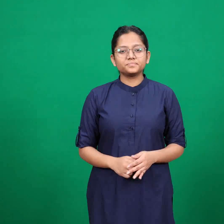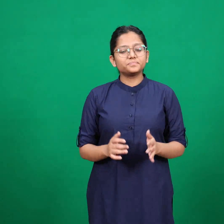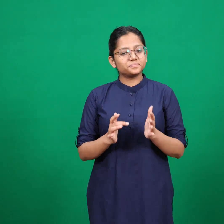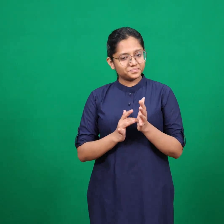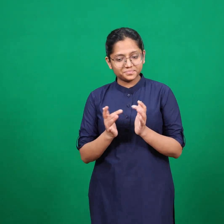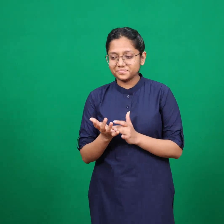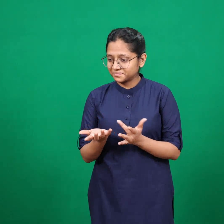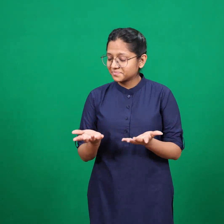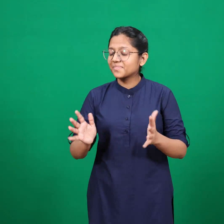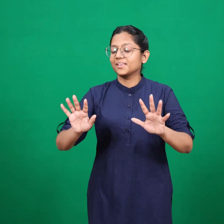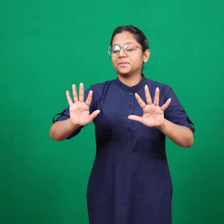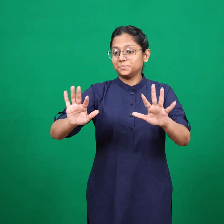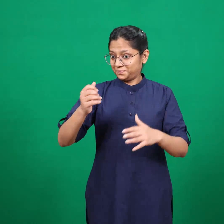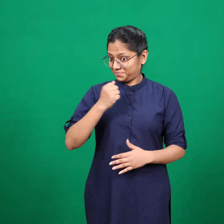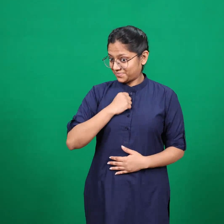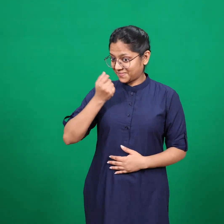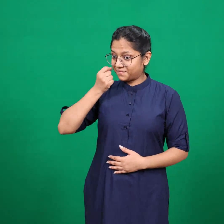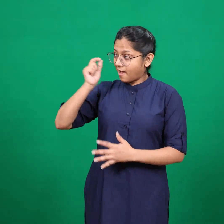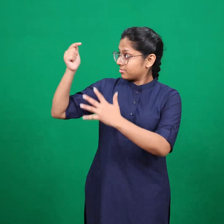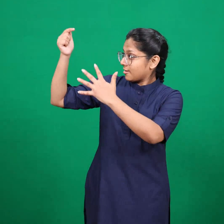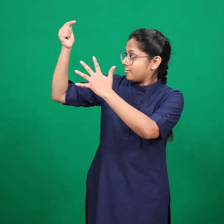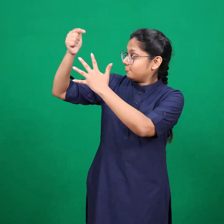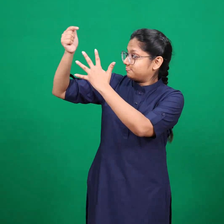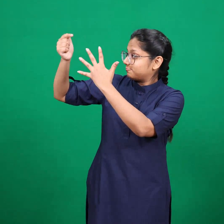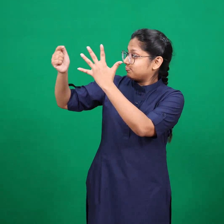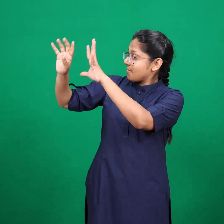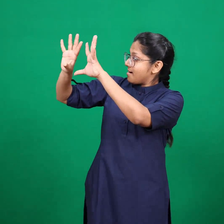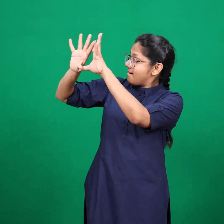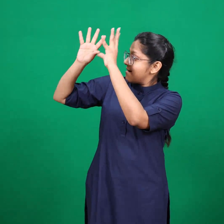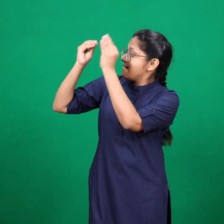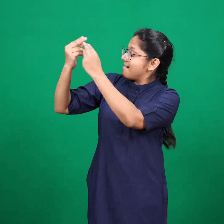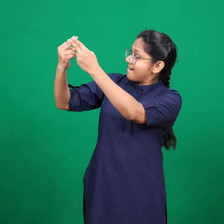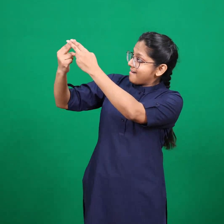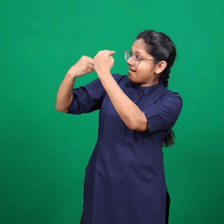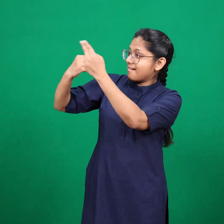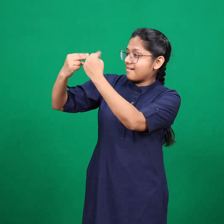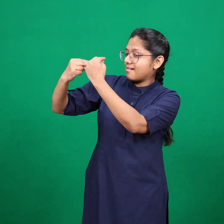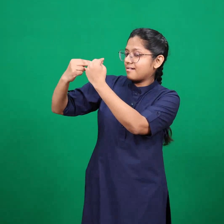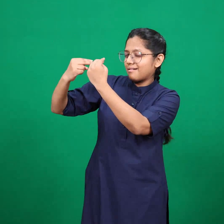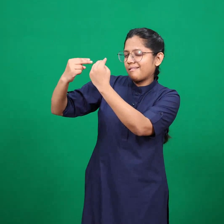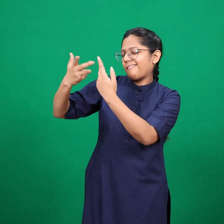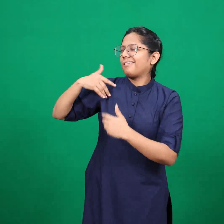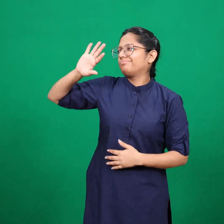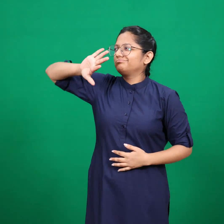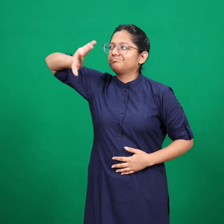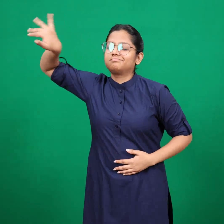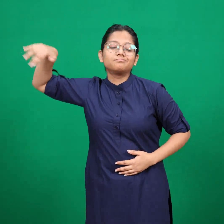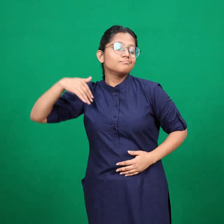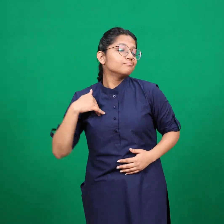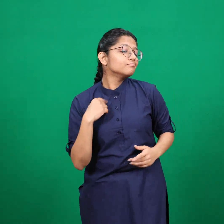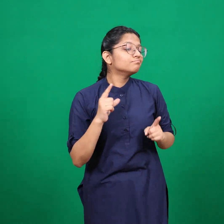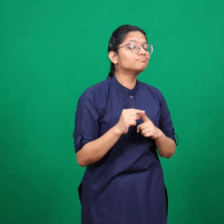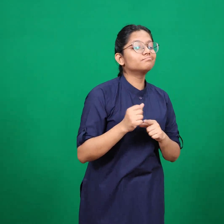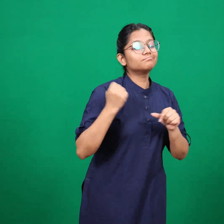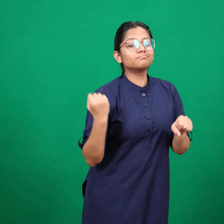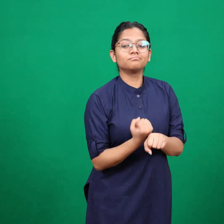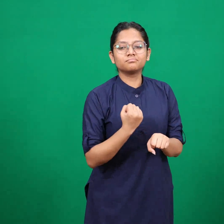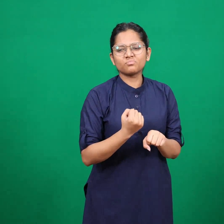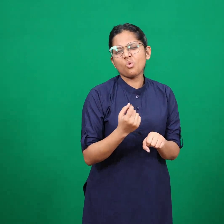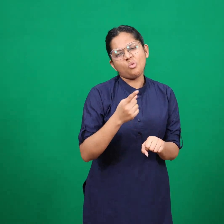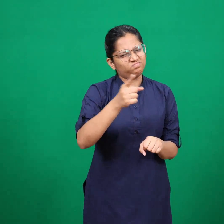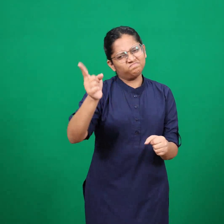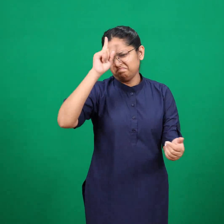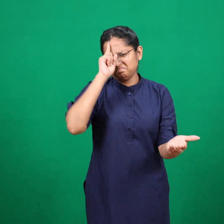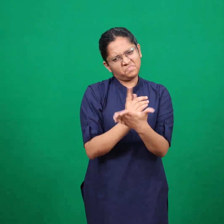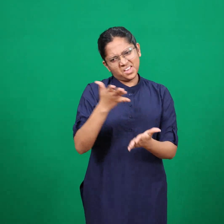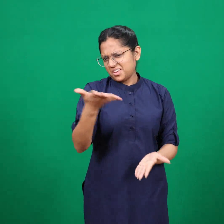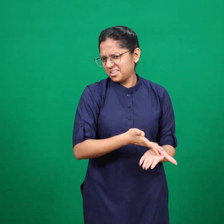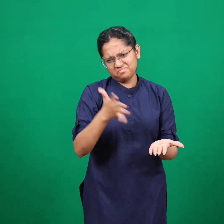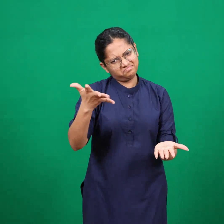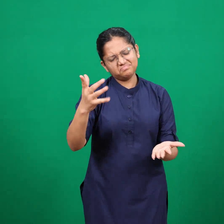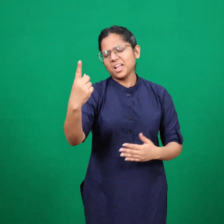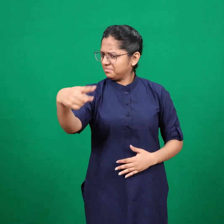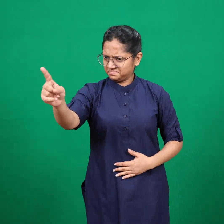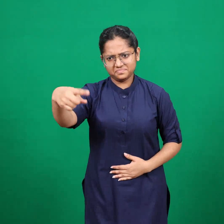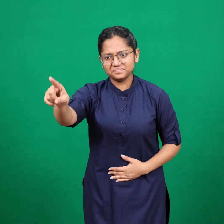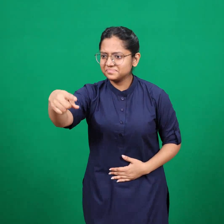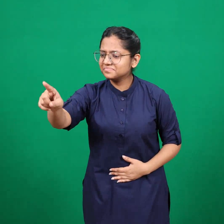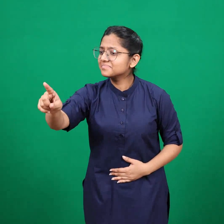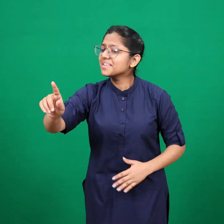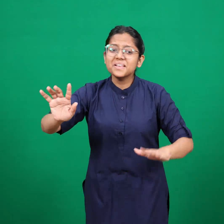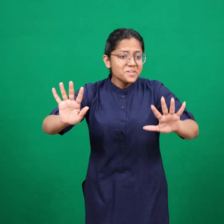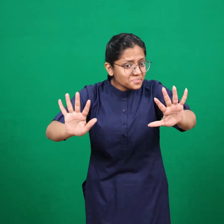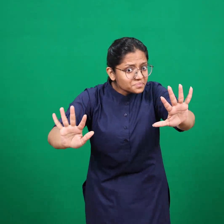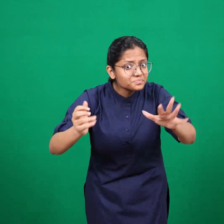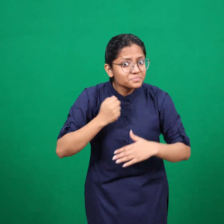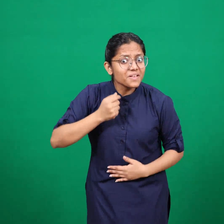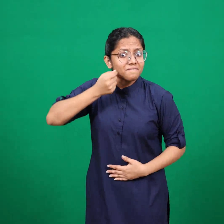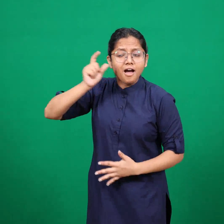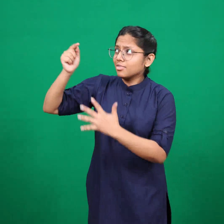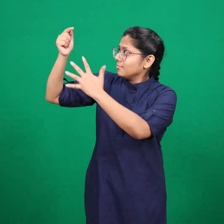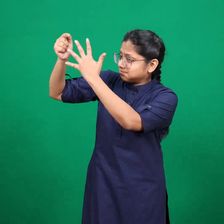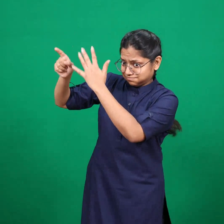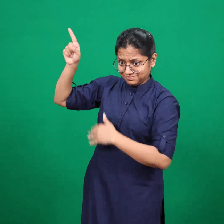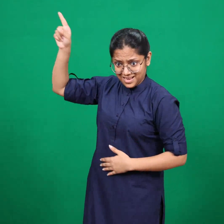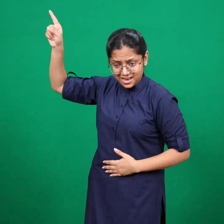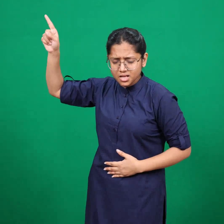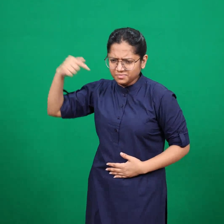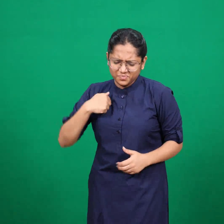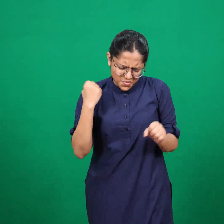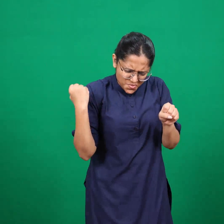If I am not doing the works of My Father, then do not believe Me.